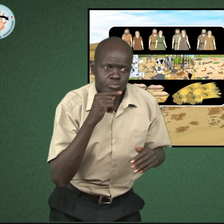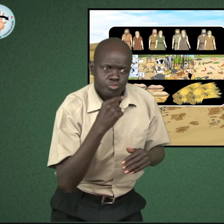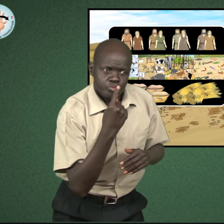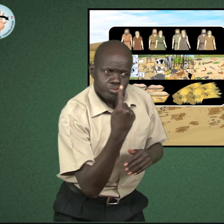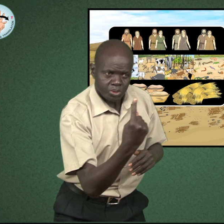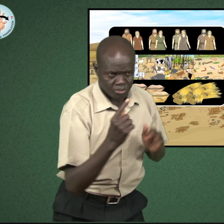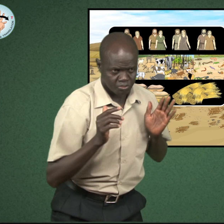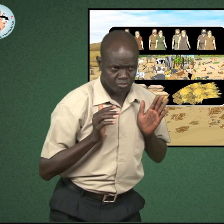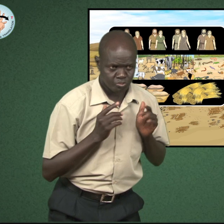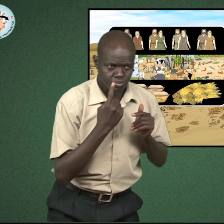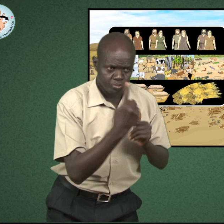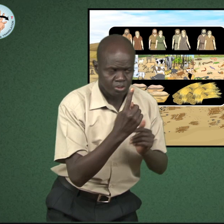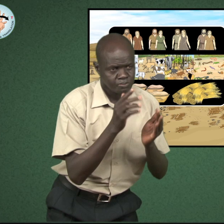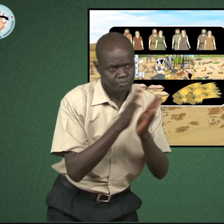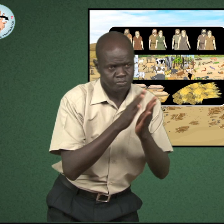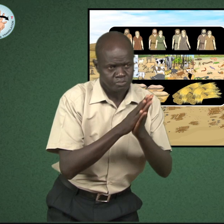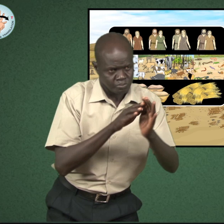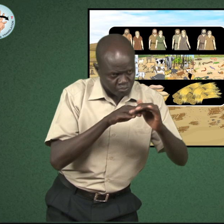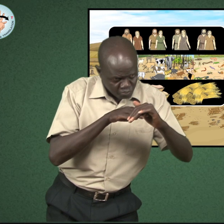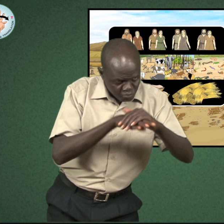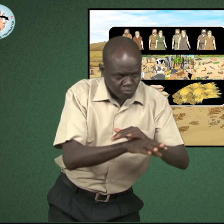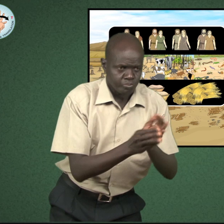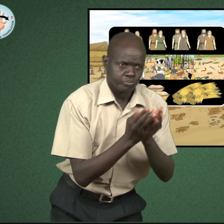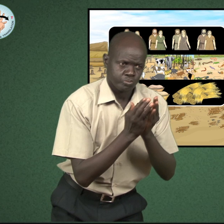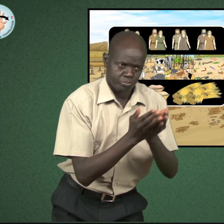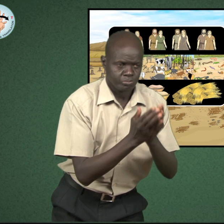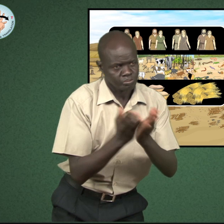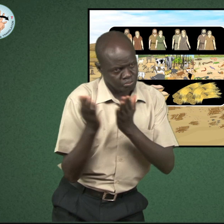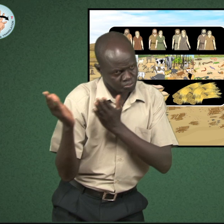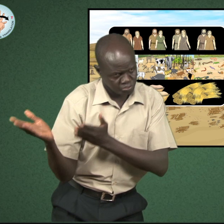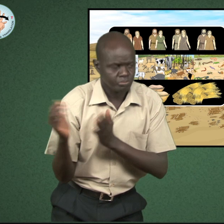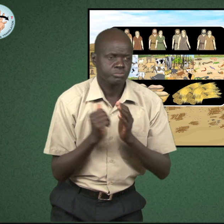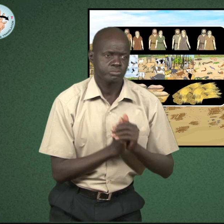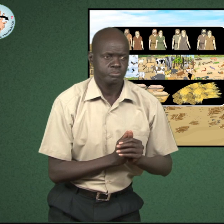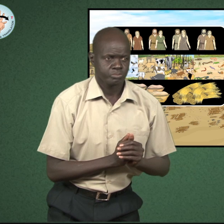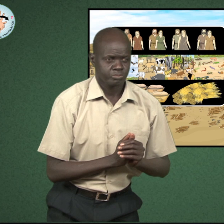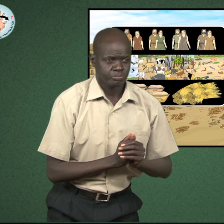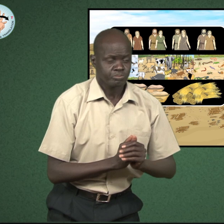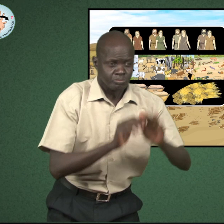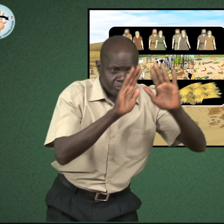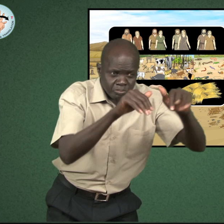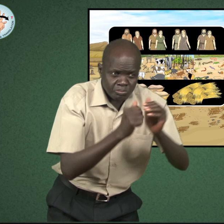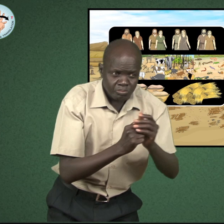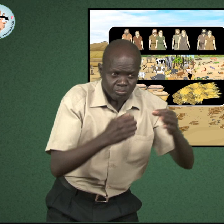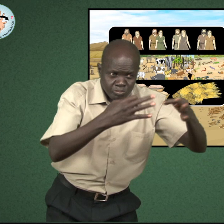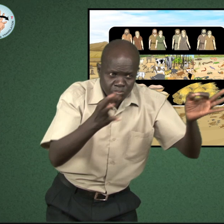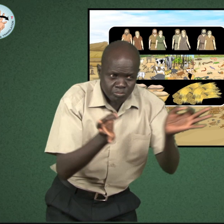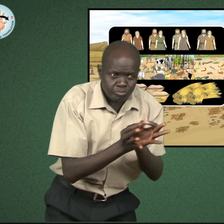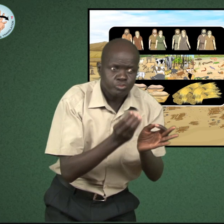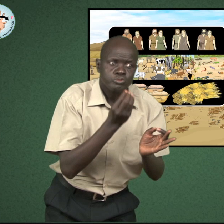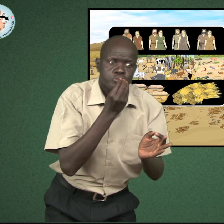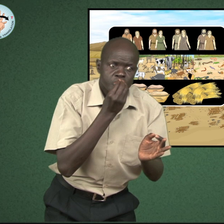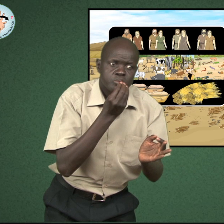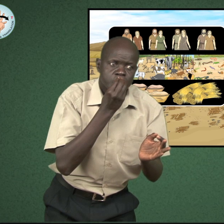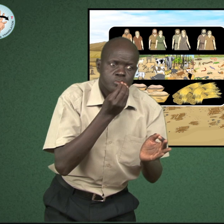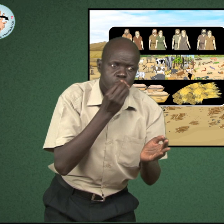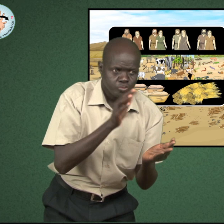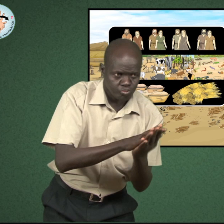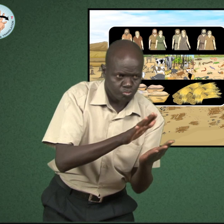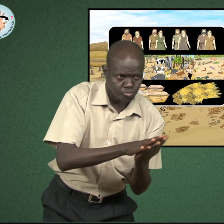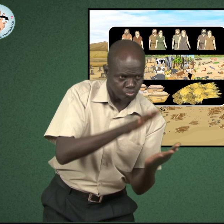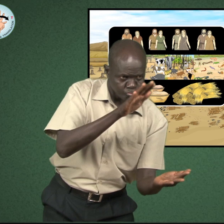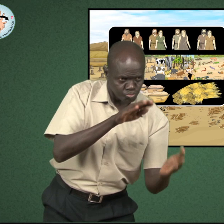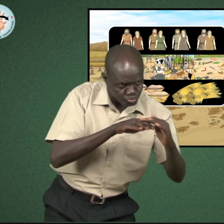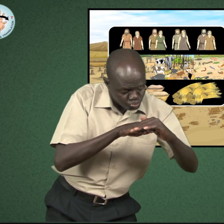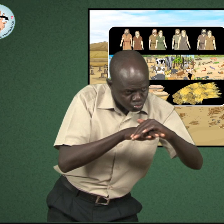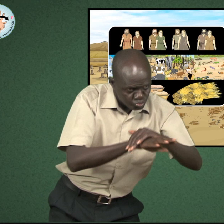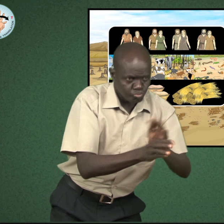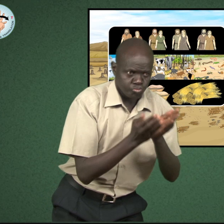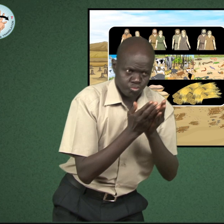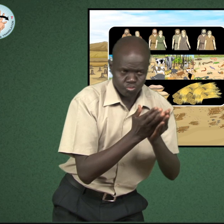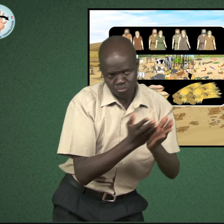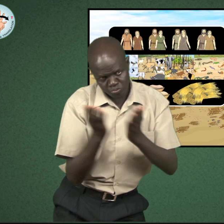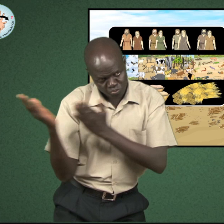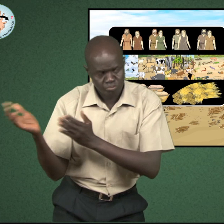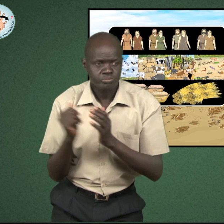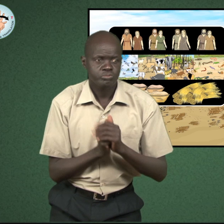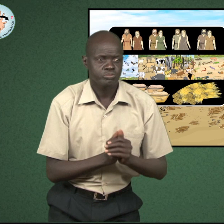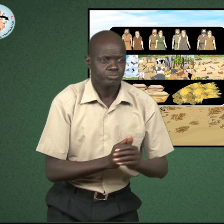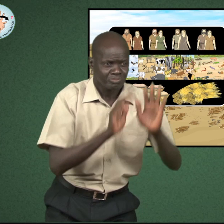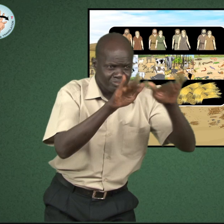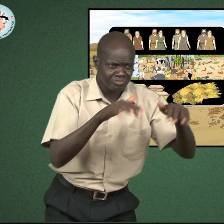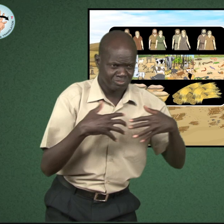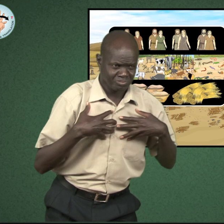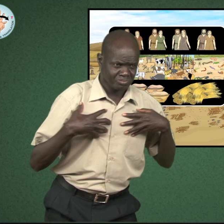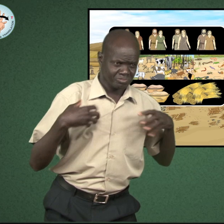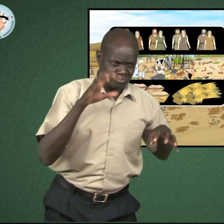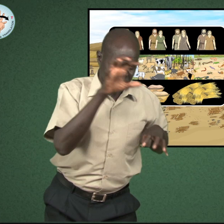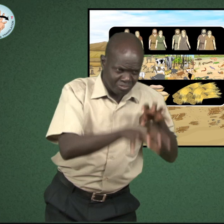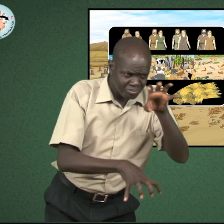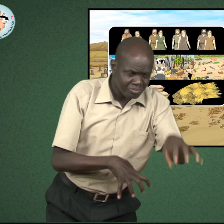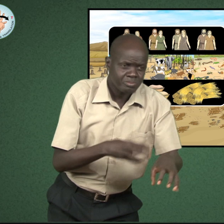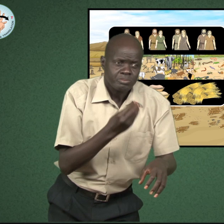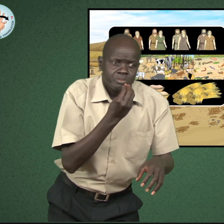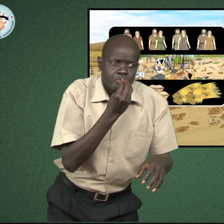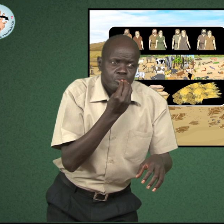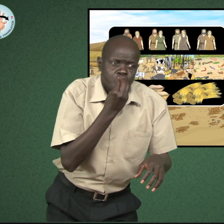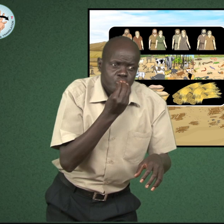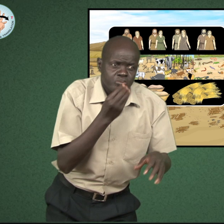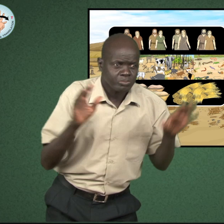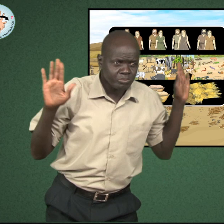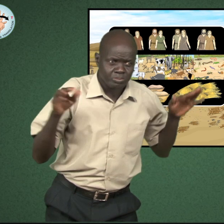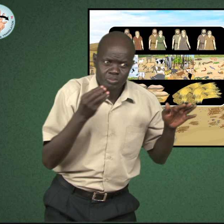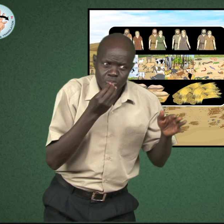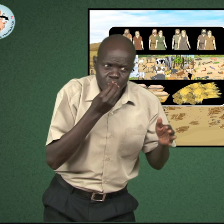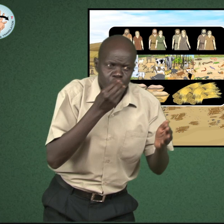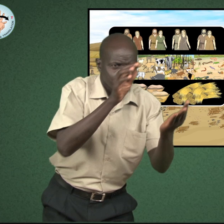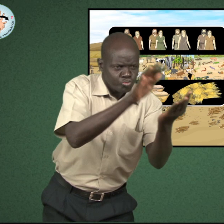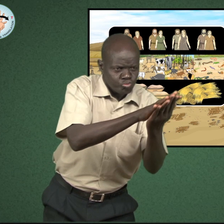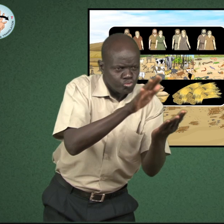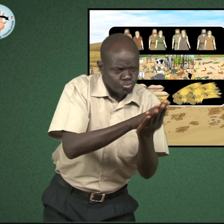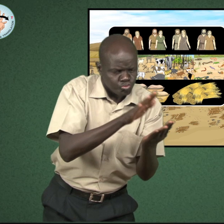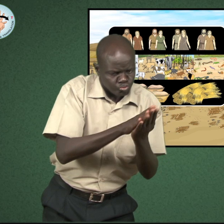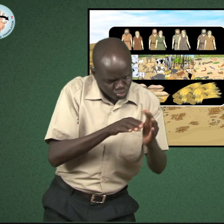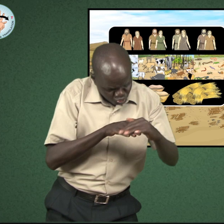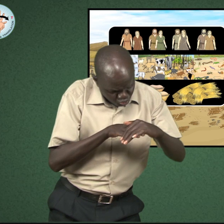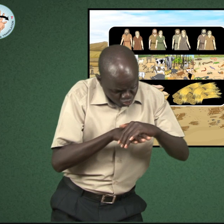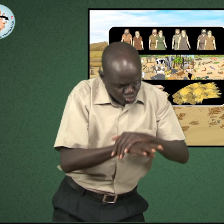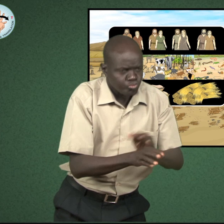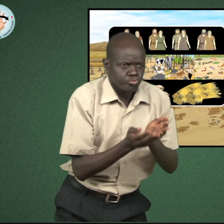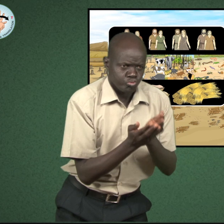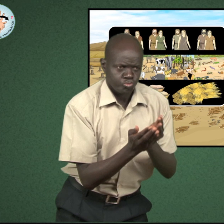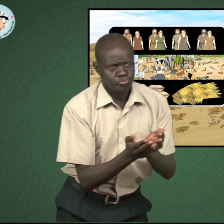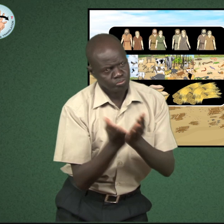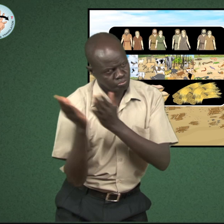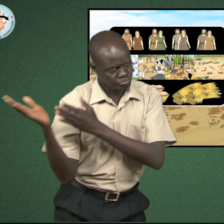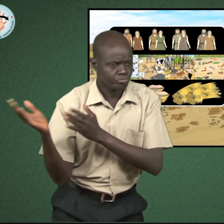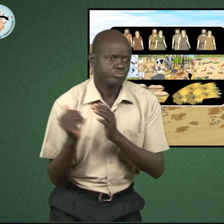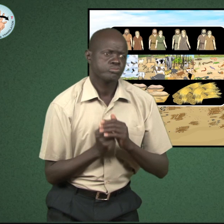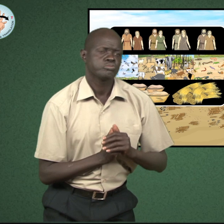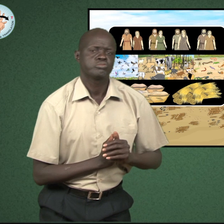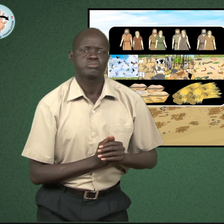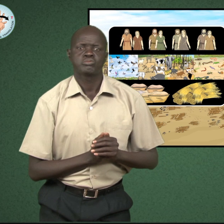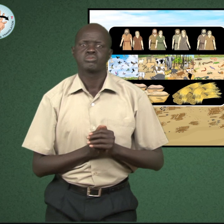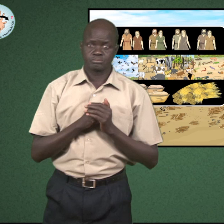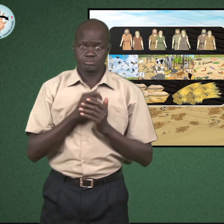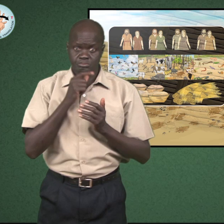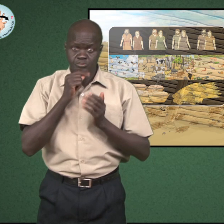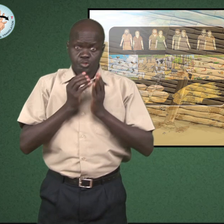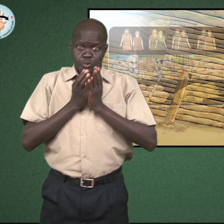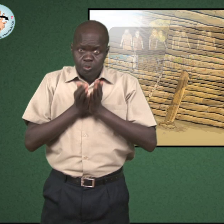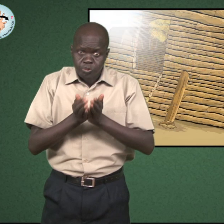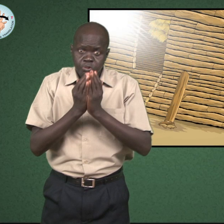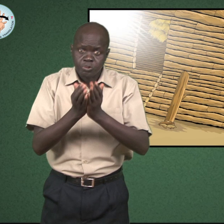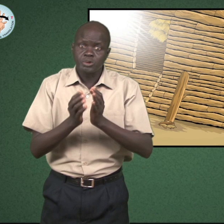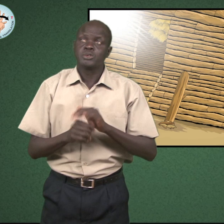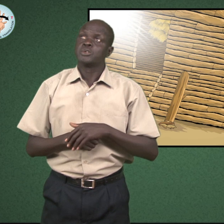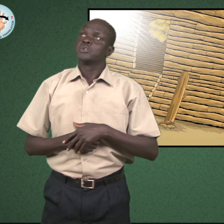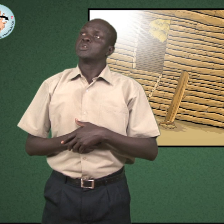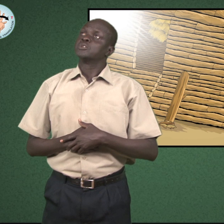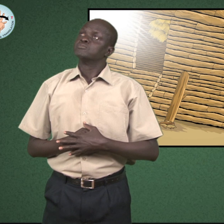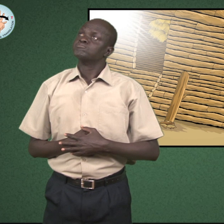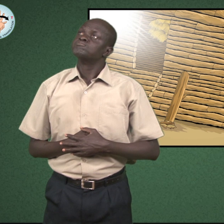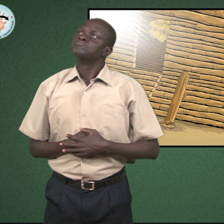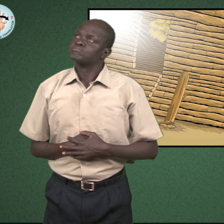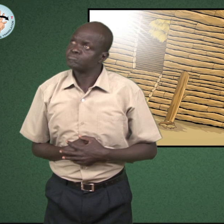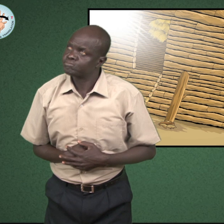You are also to take for yourself every kind of food that is eaten and gather it as food for yourselves and for the animals.” So Noah did everything precisely as God had commanded him.